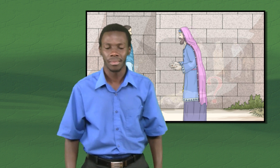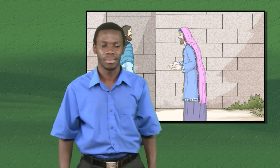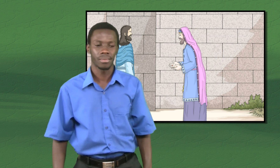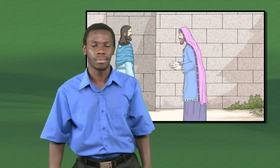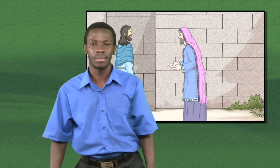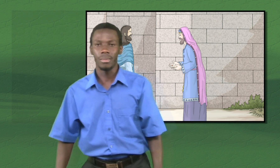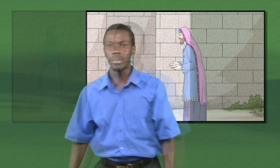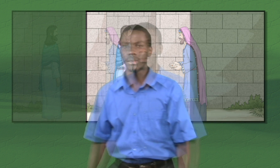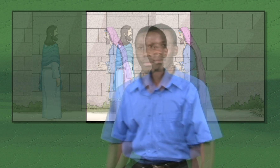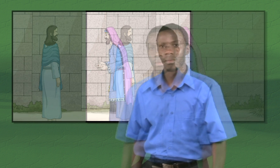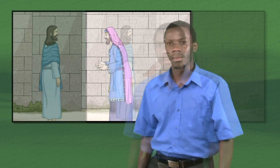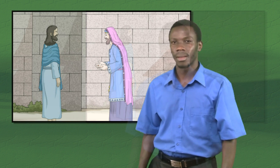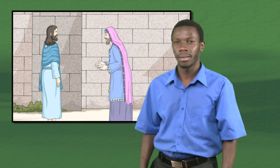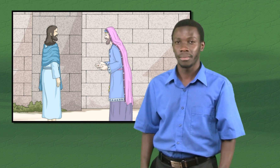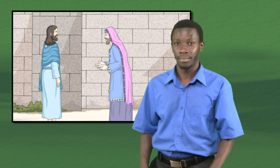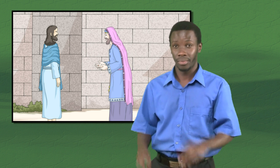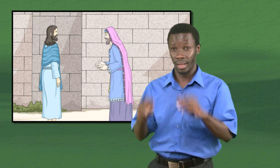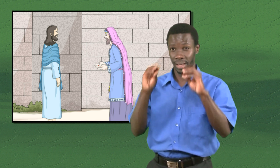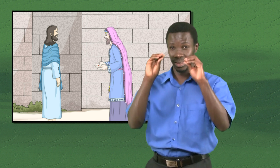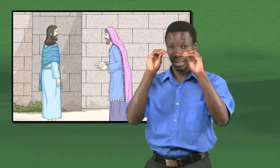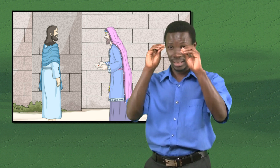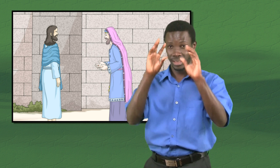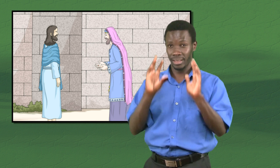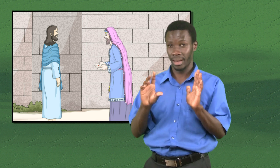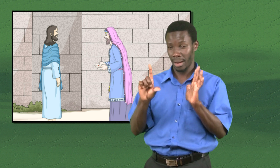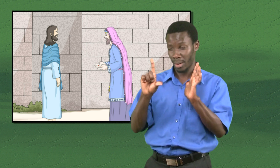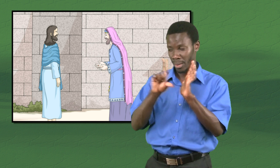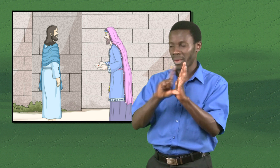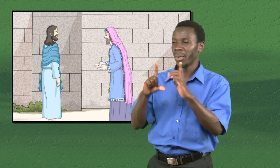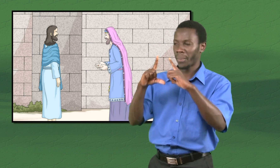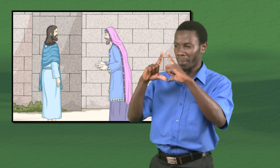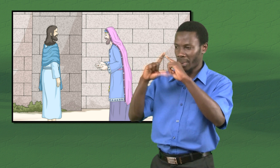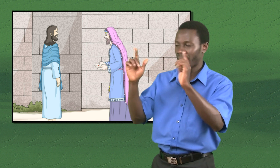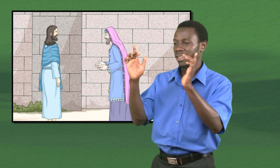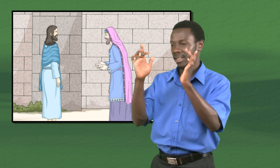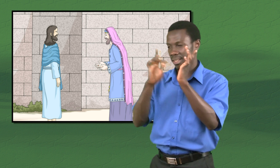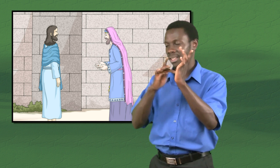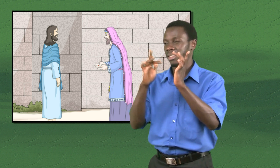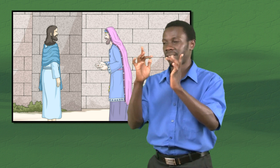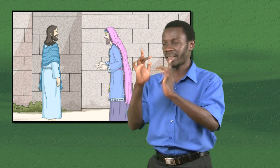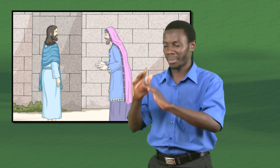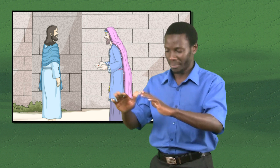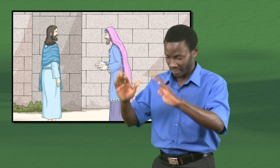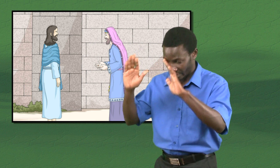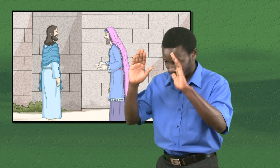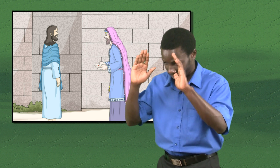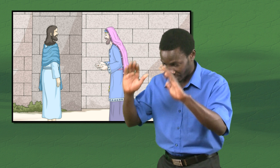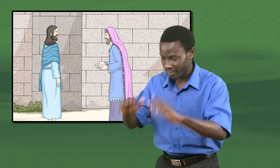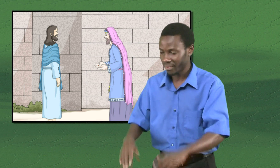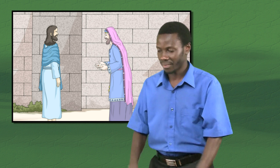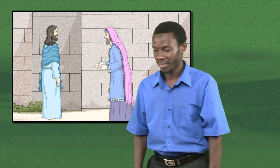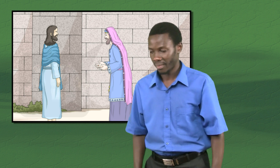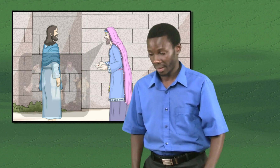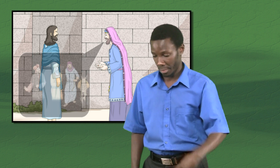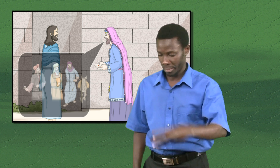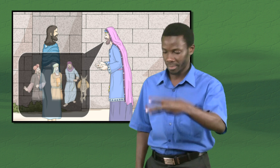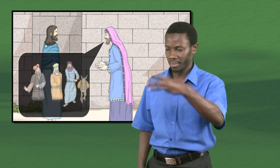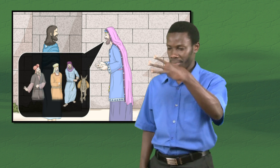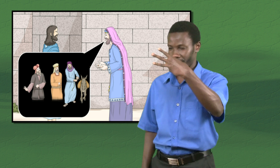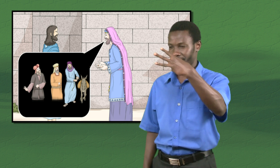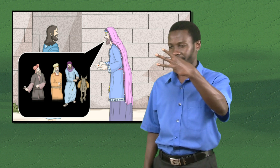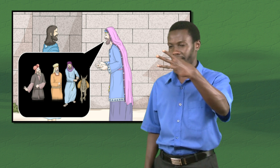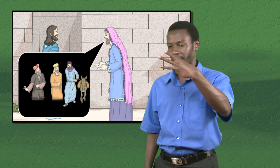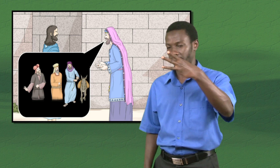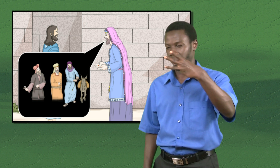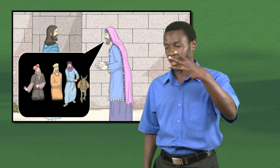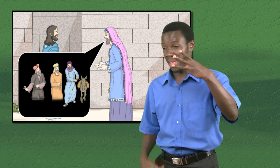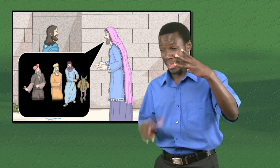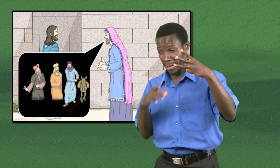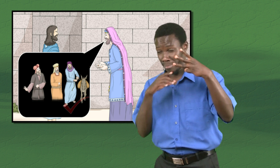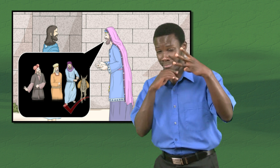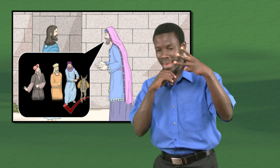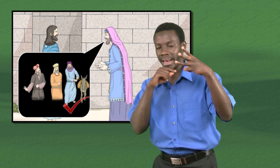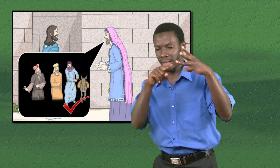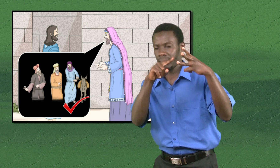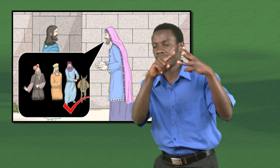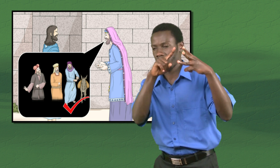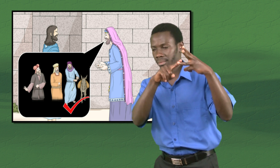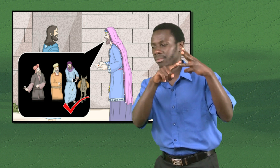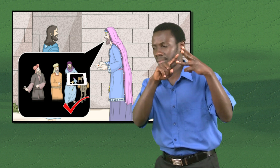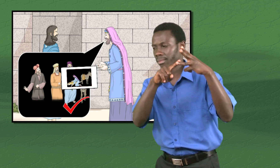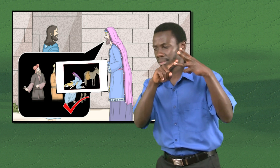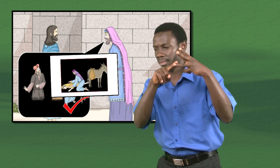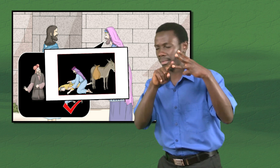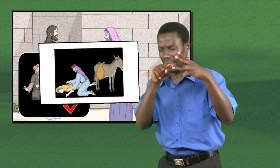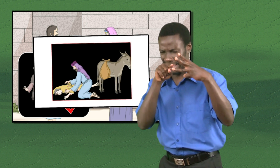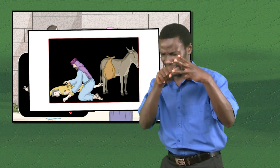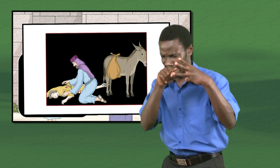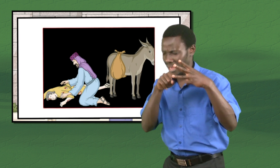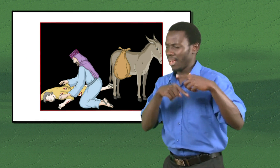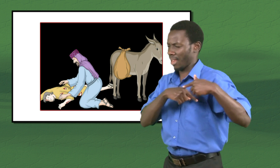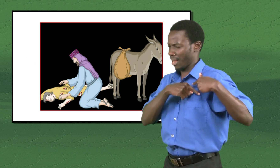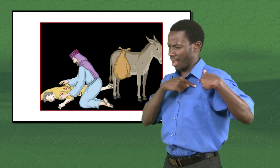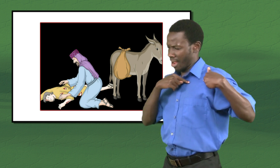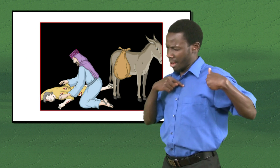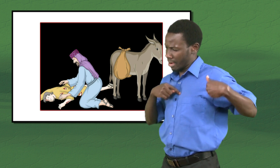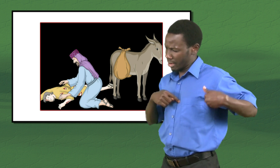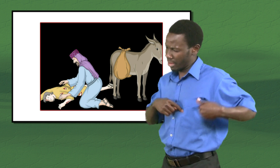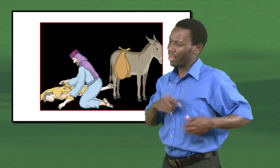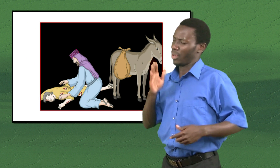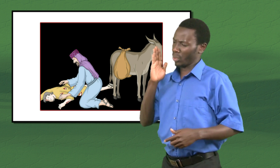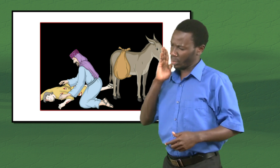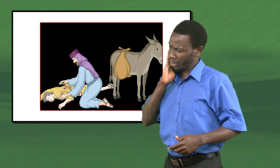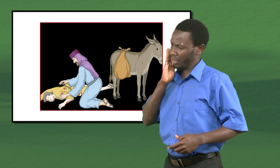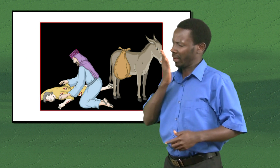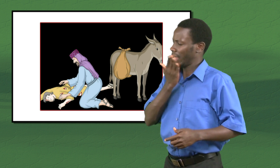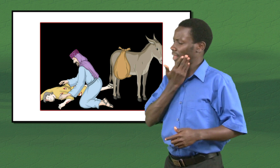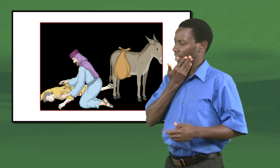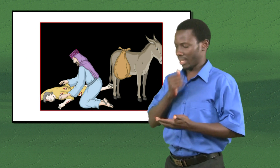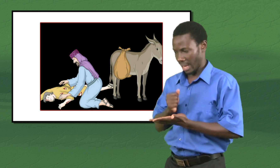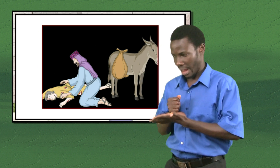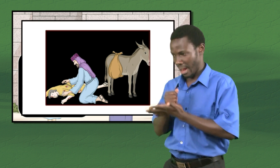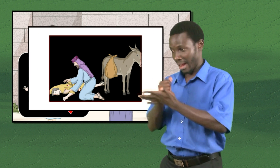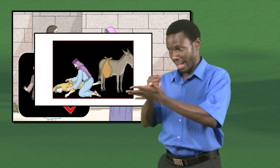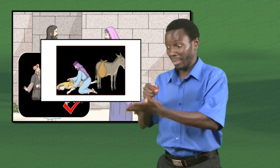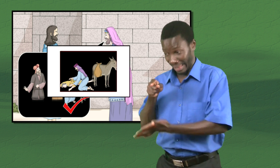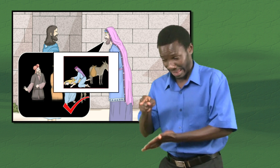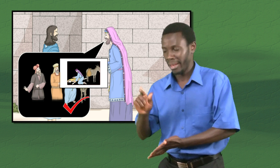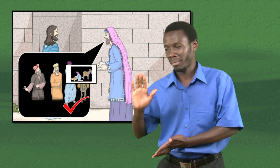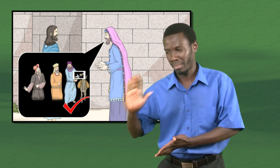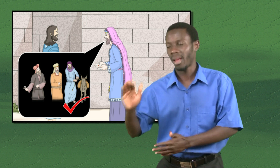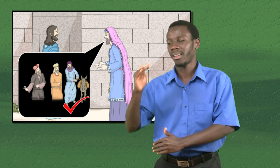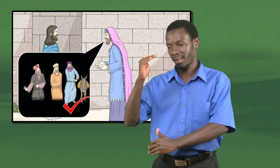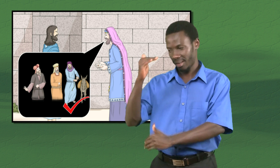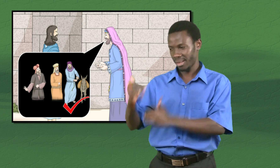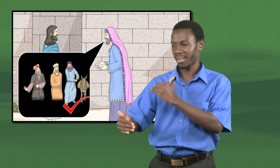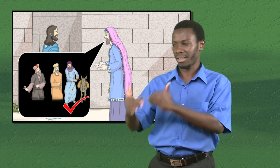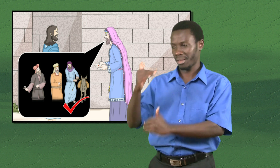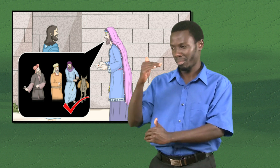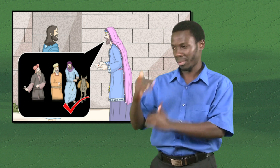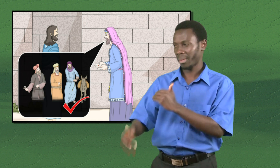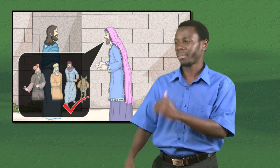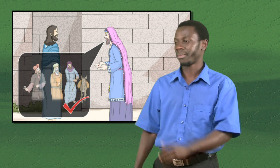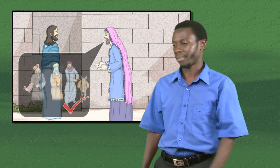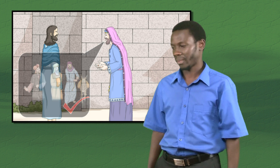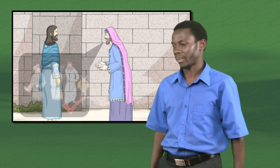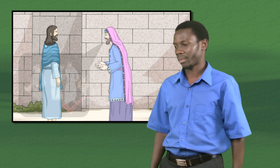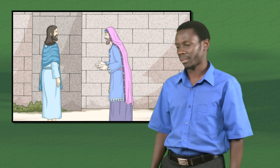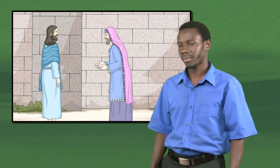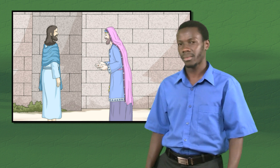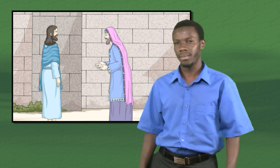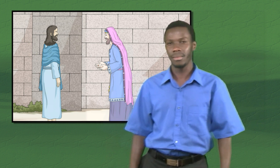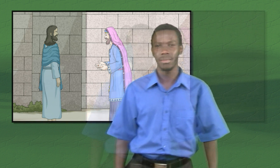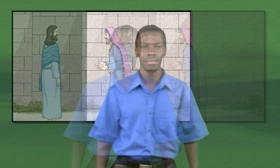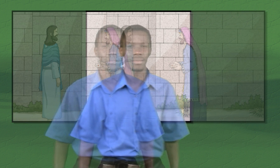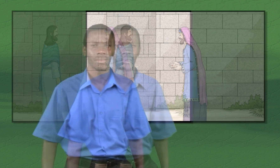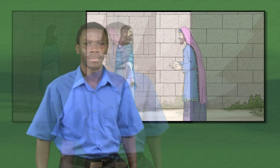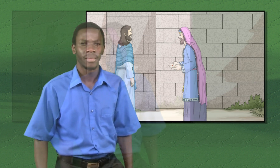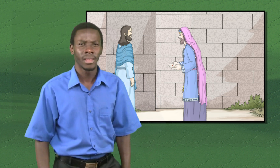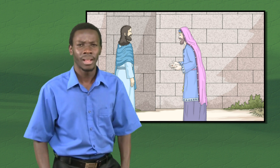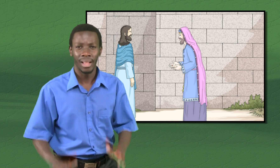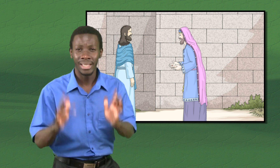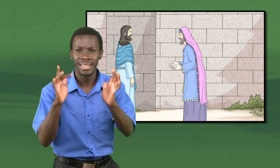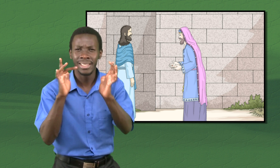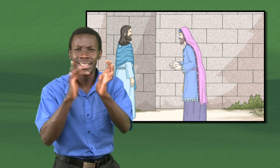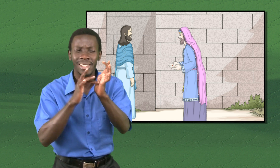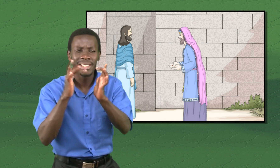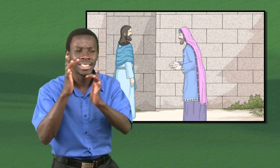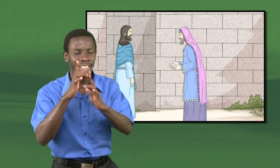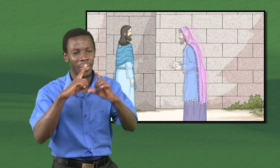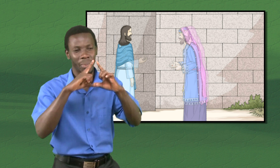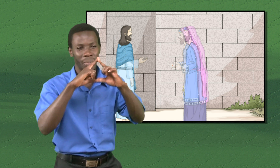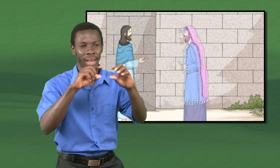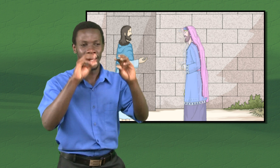“The one who showed him mercy,” replied the expert in the law.